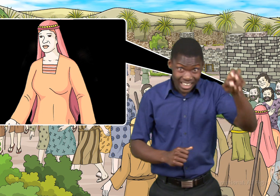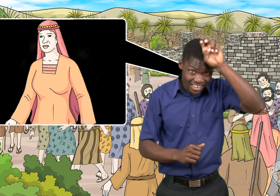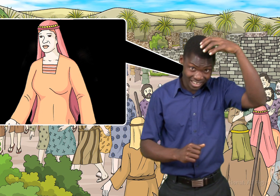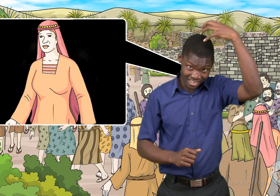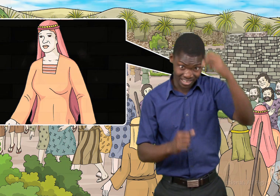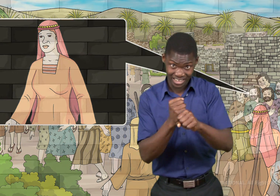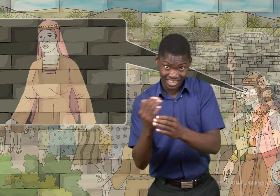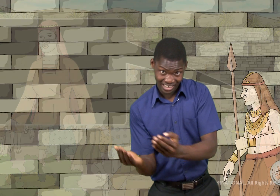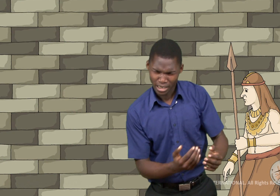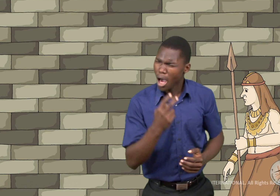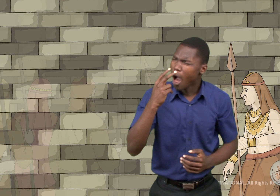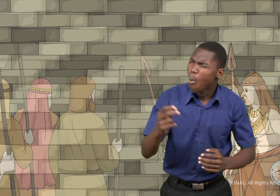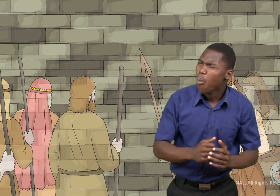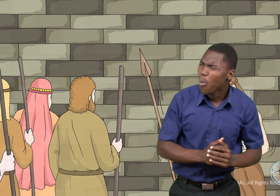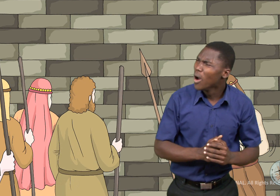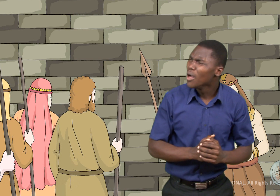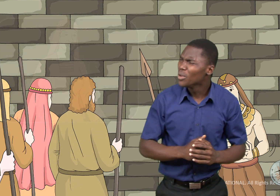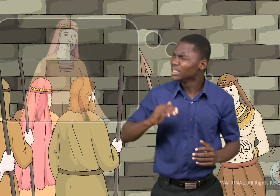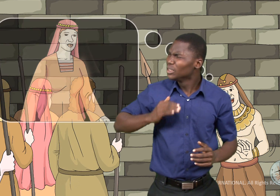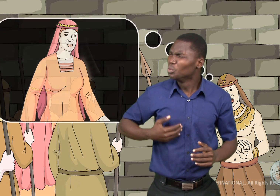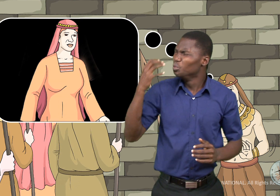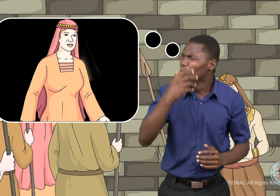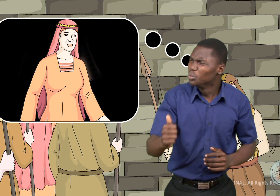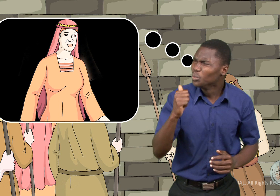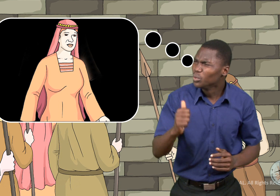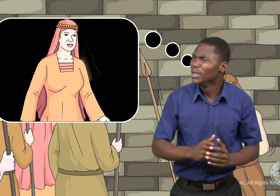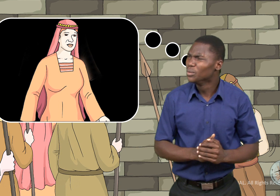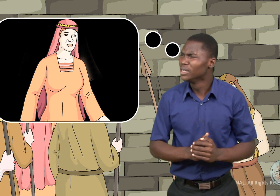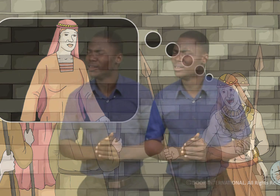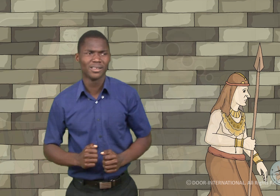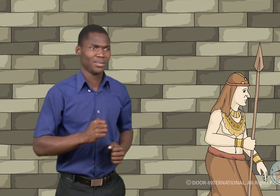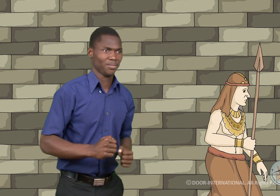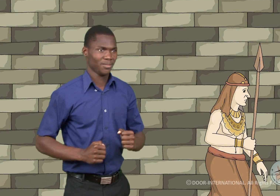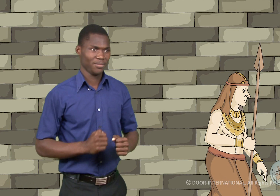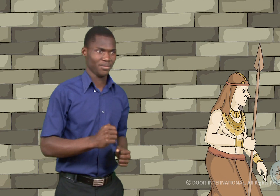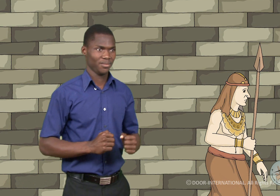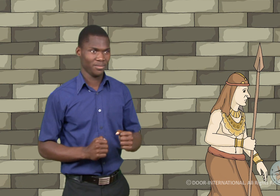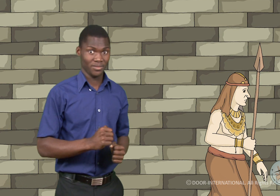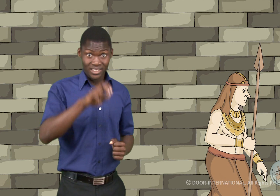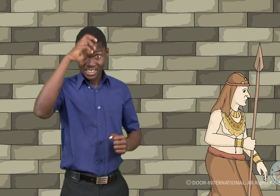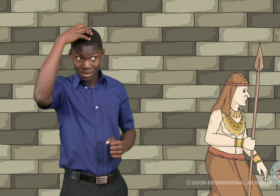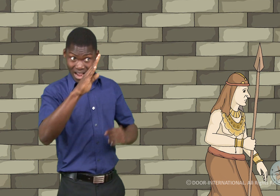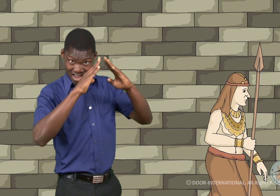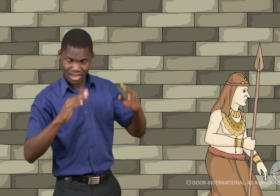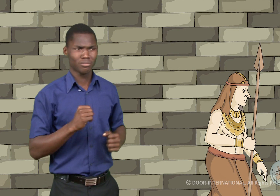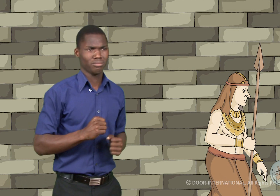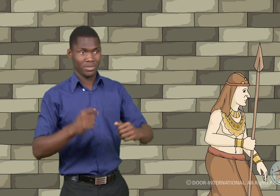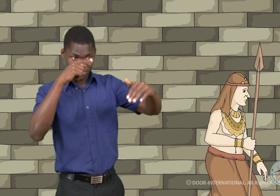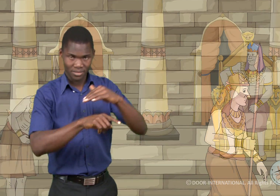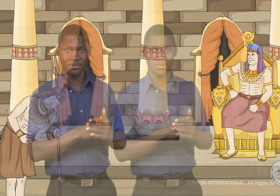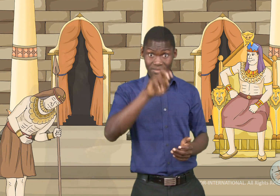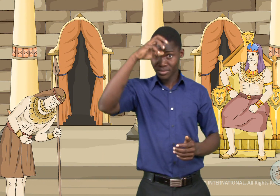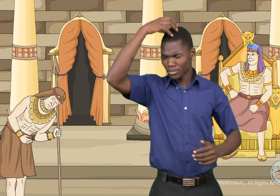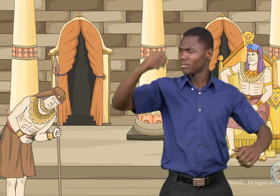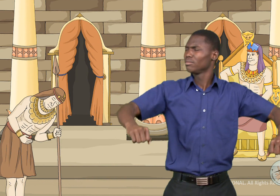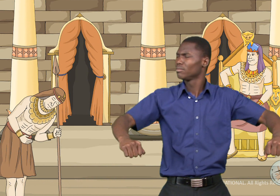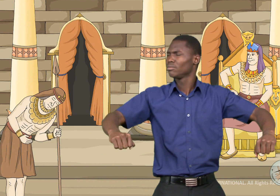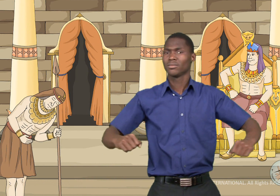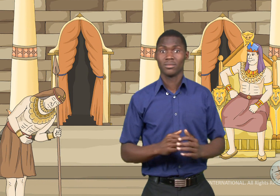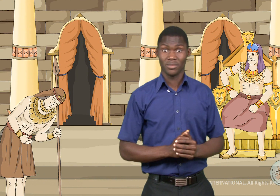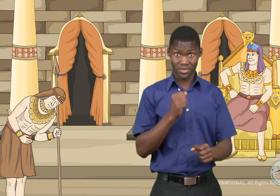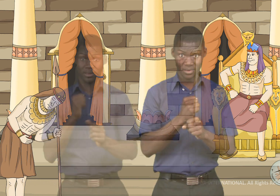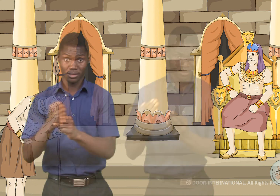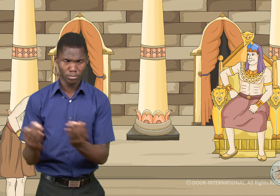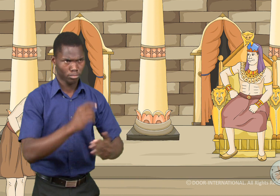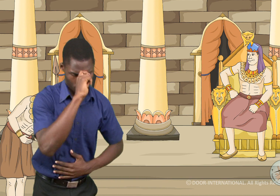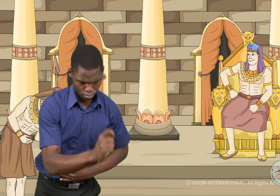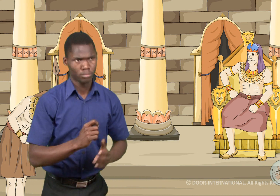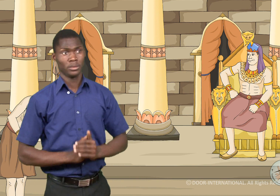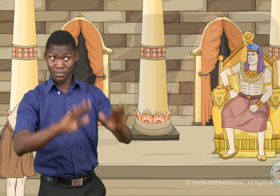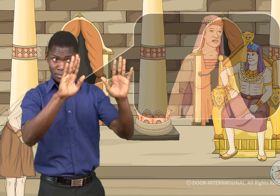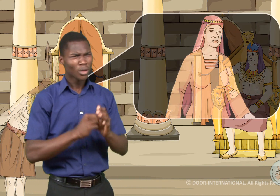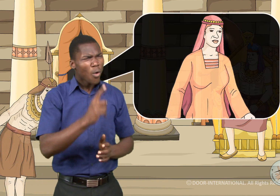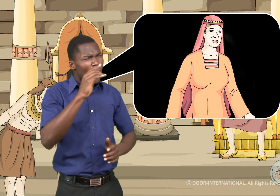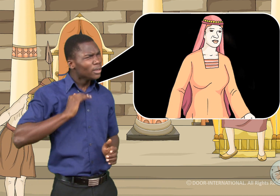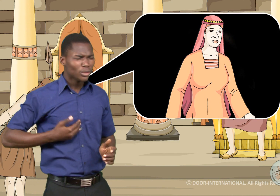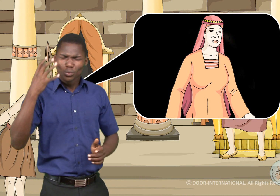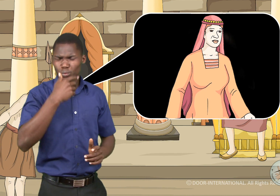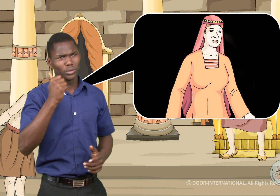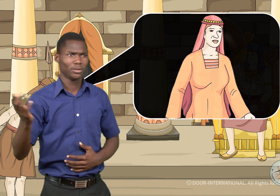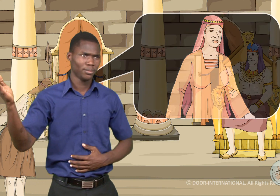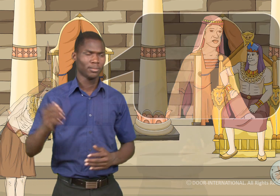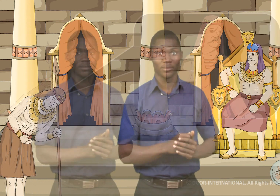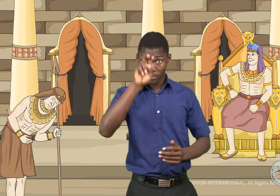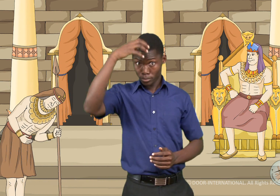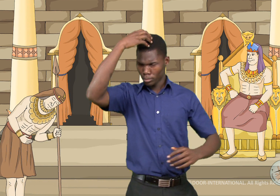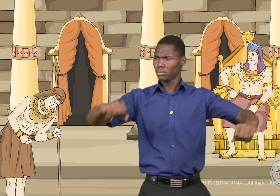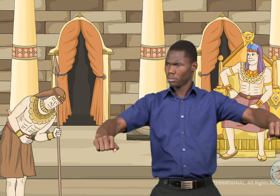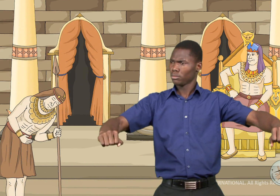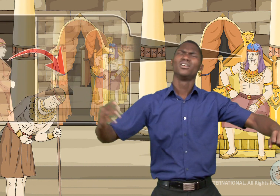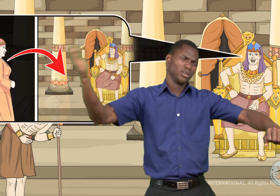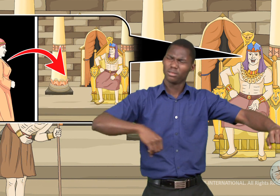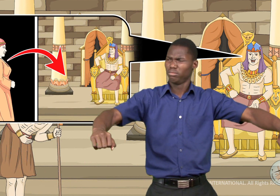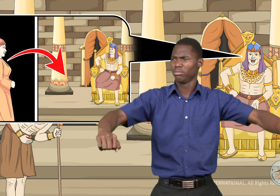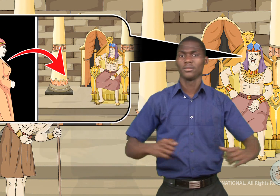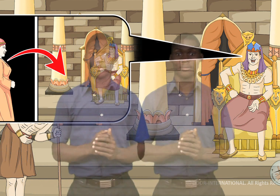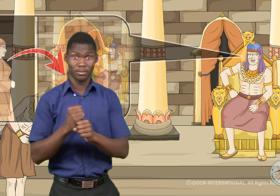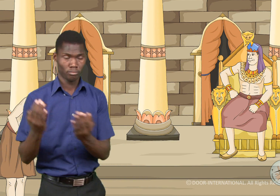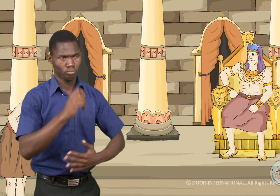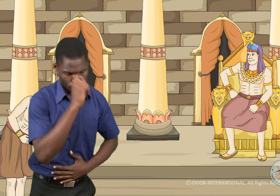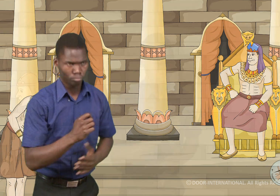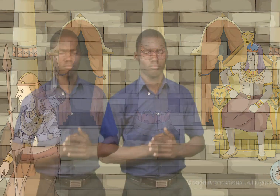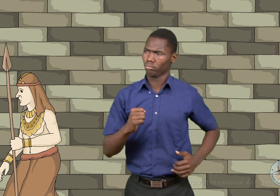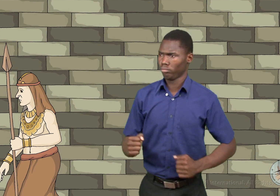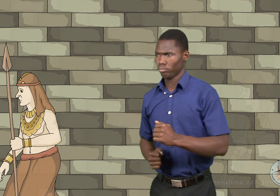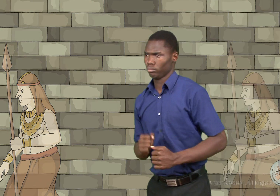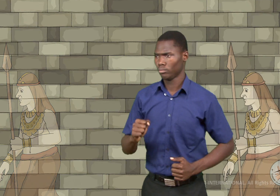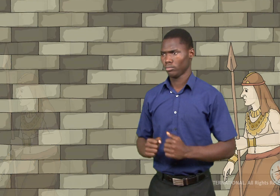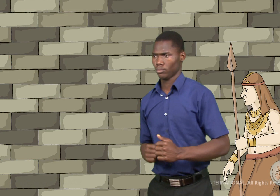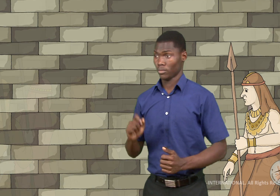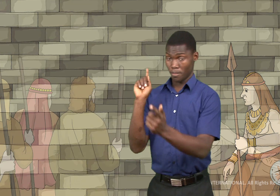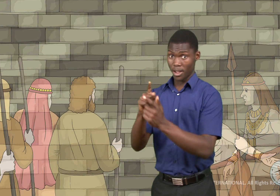So when Abram entered Egypt, the Egyptians saw that the woman was very beautiful.